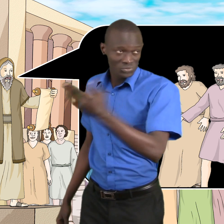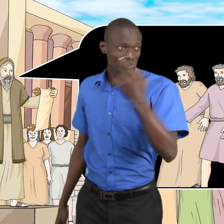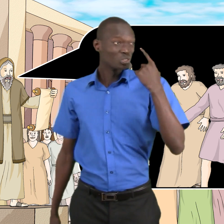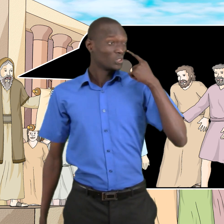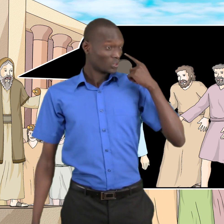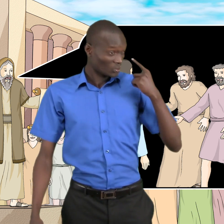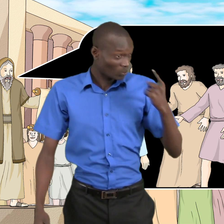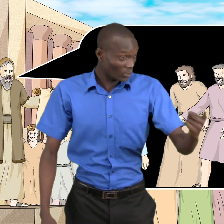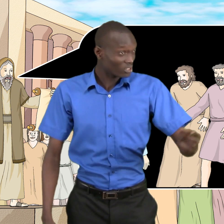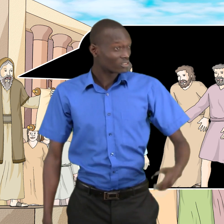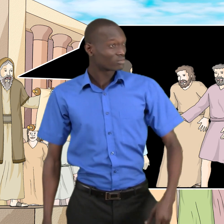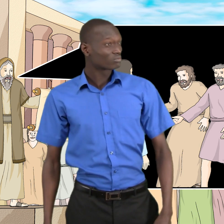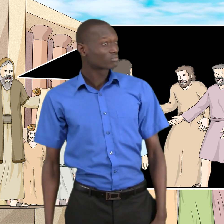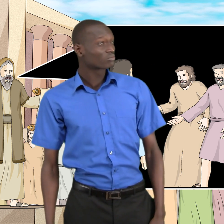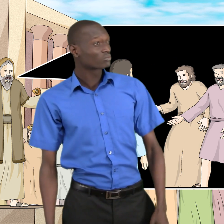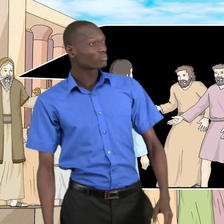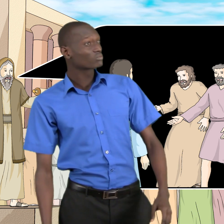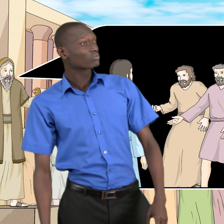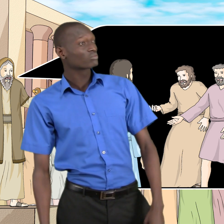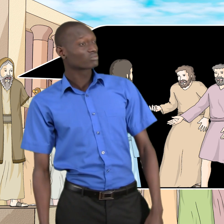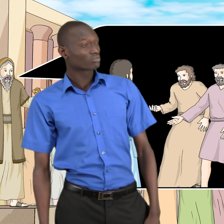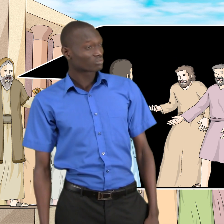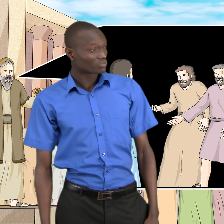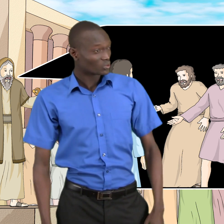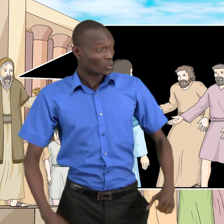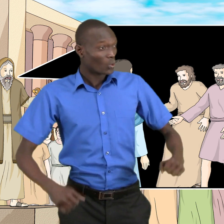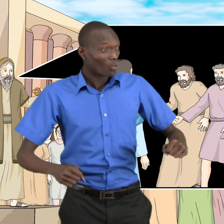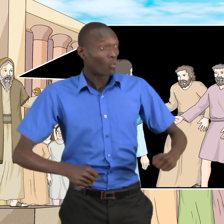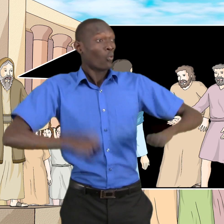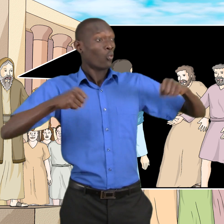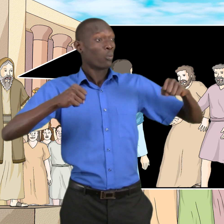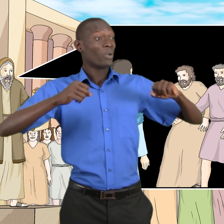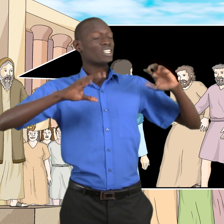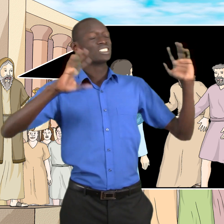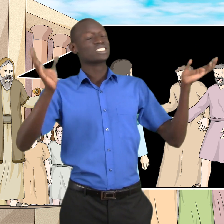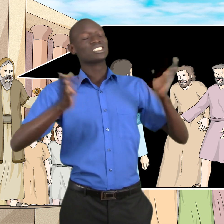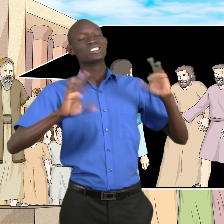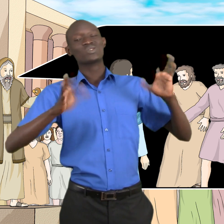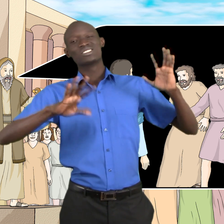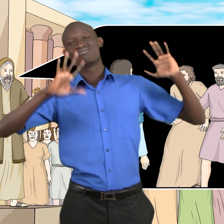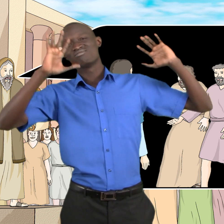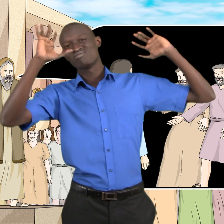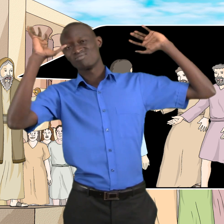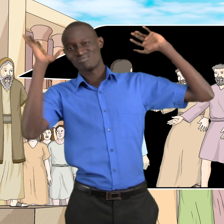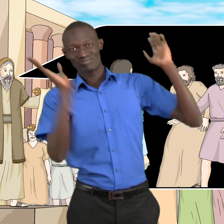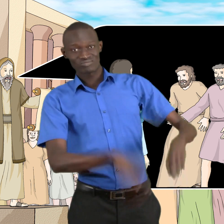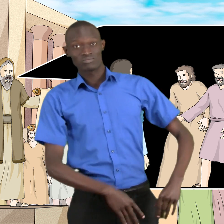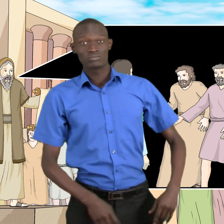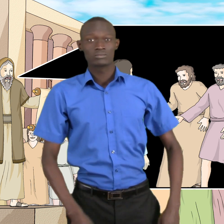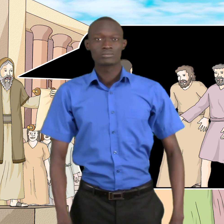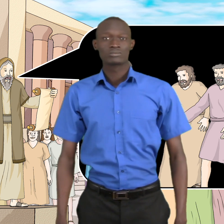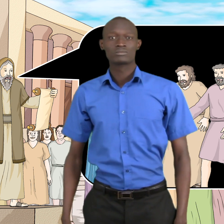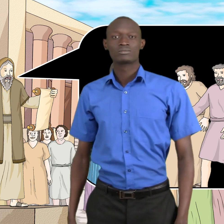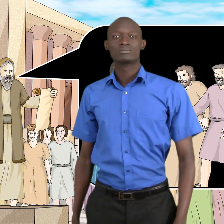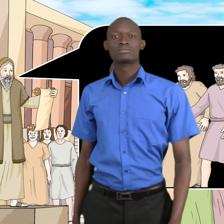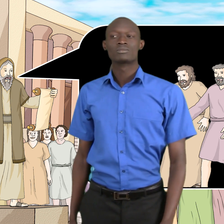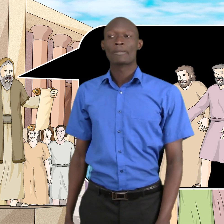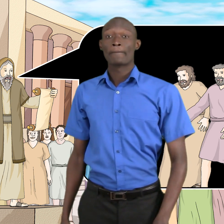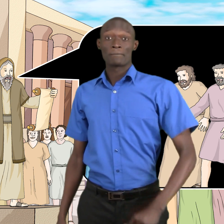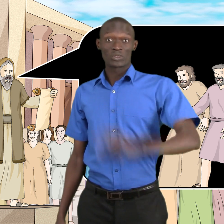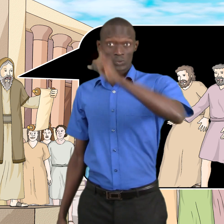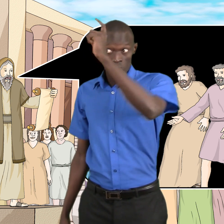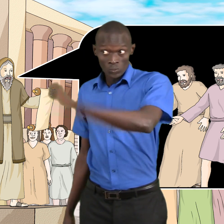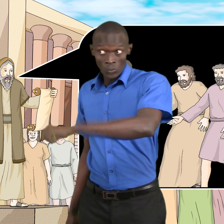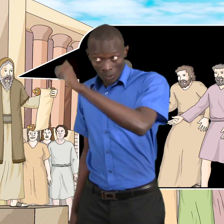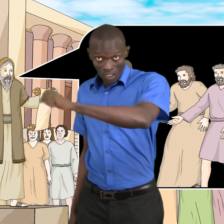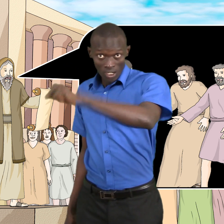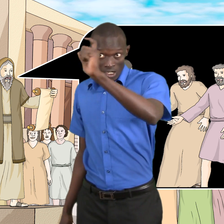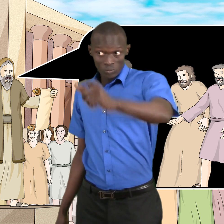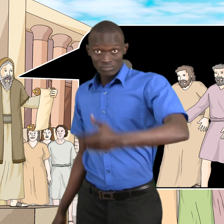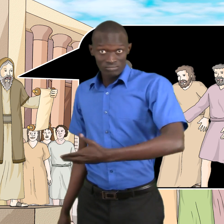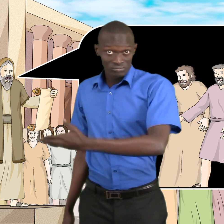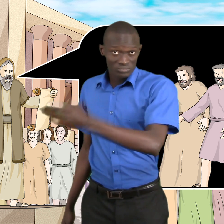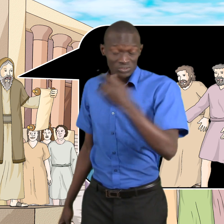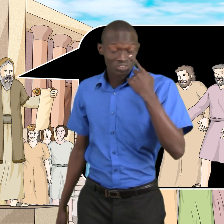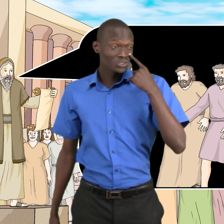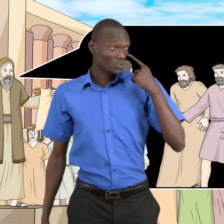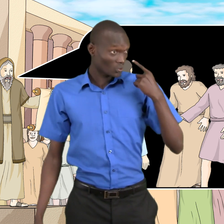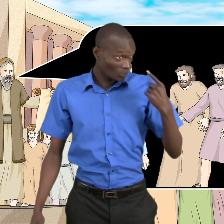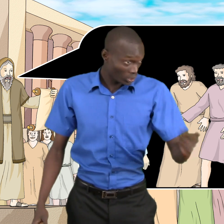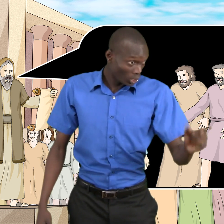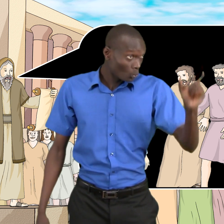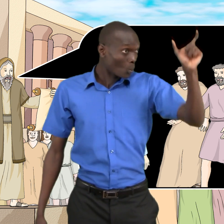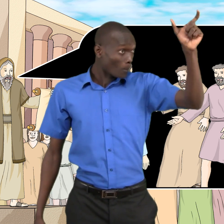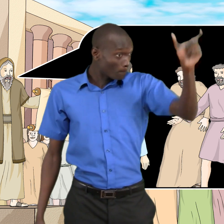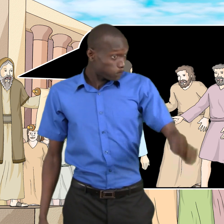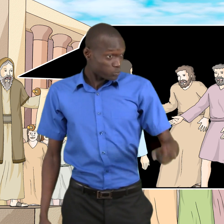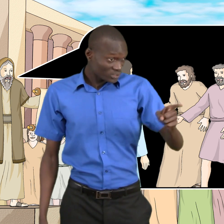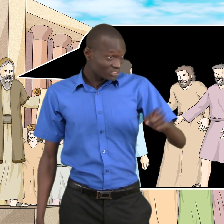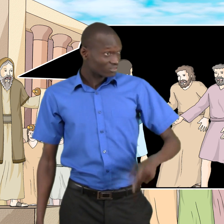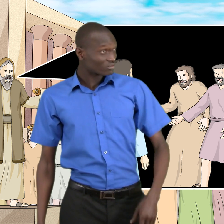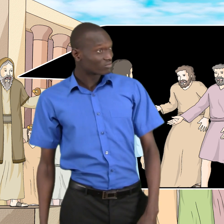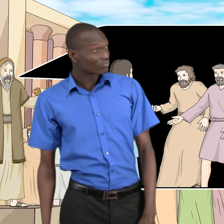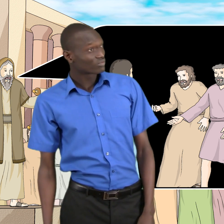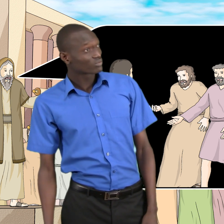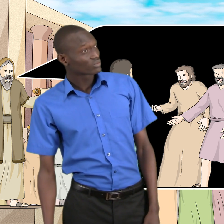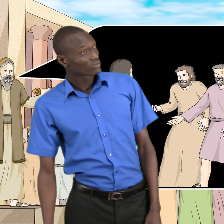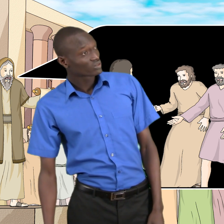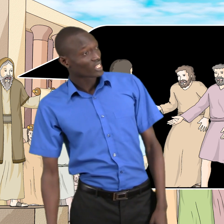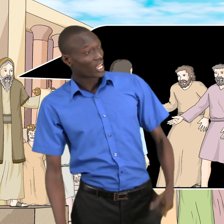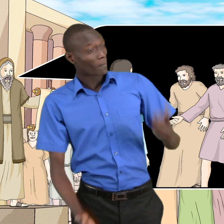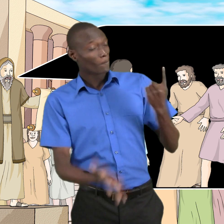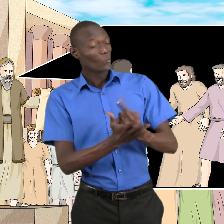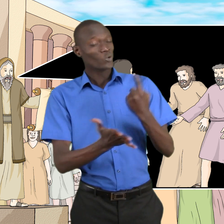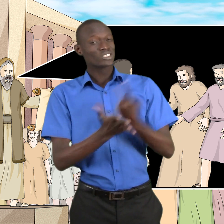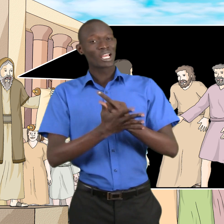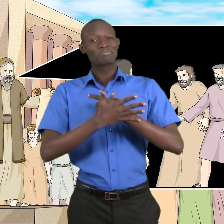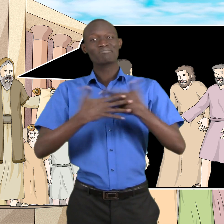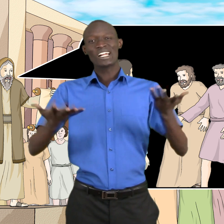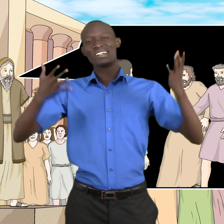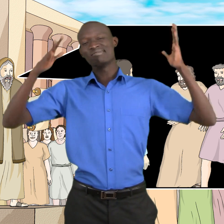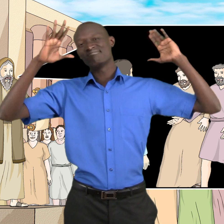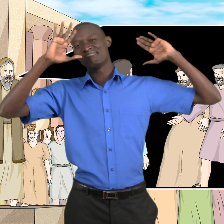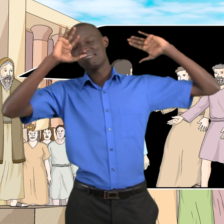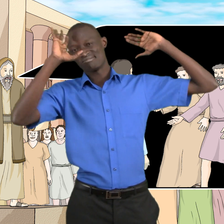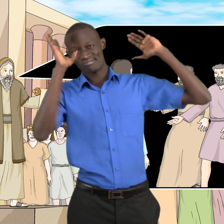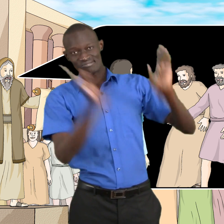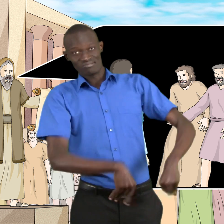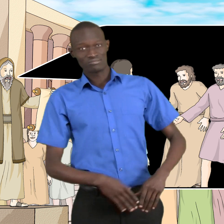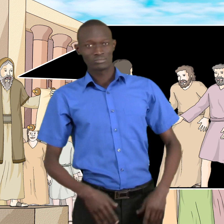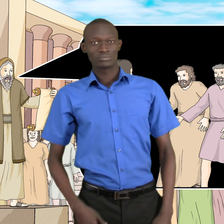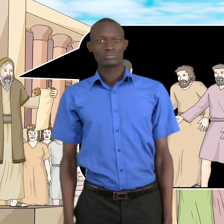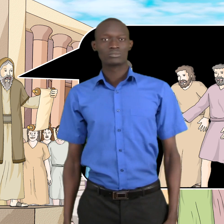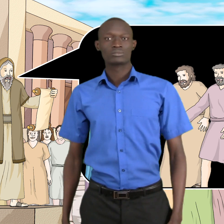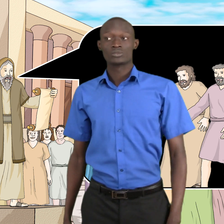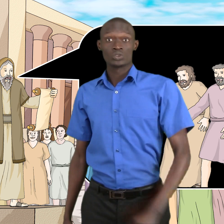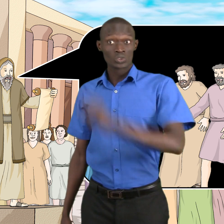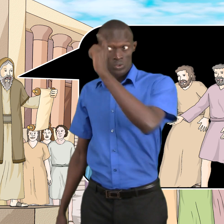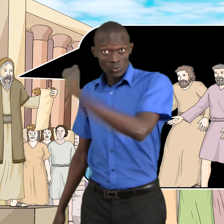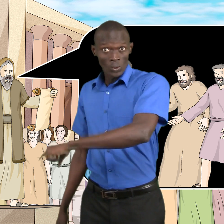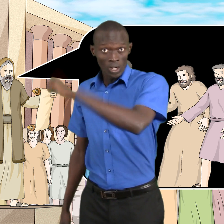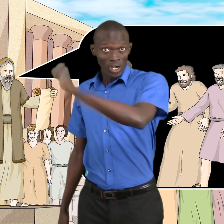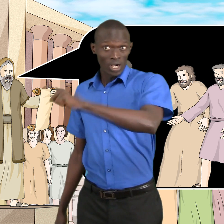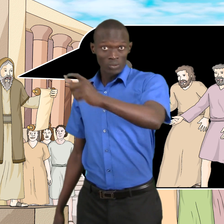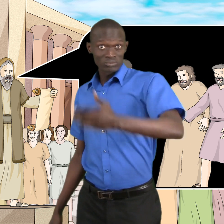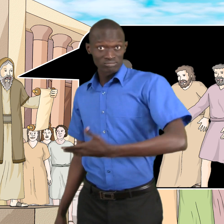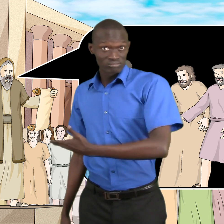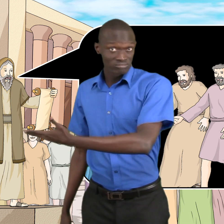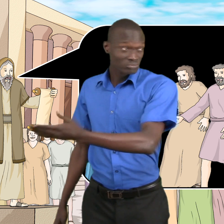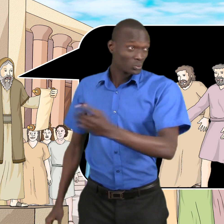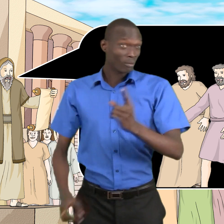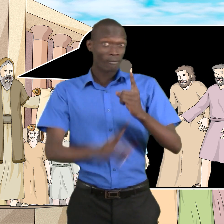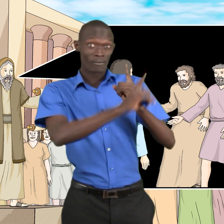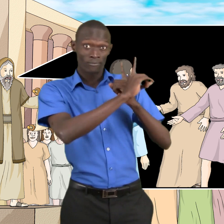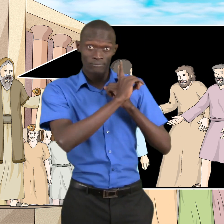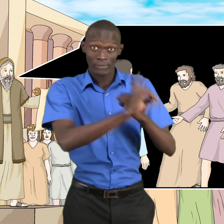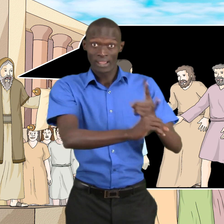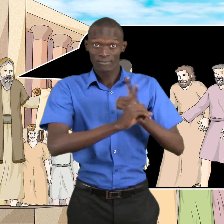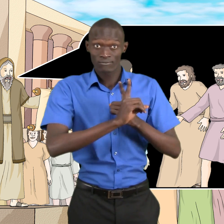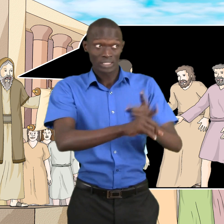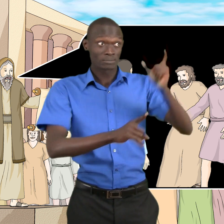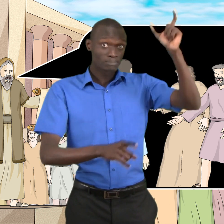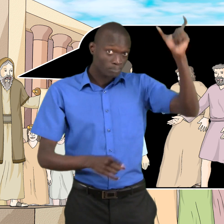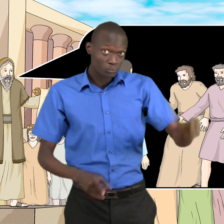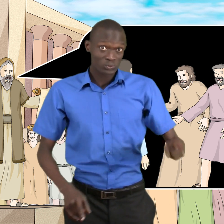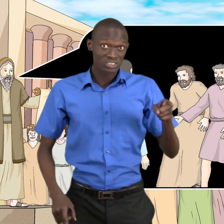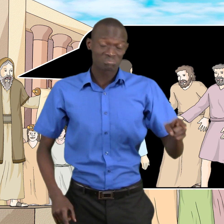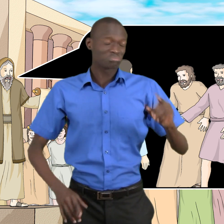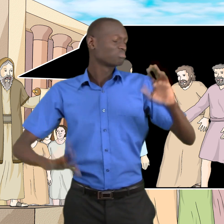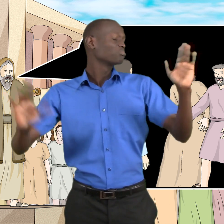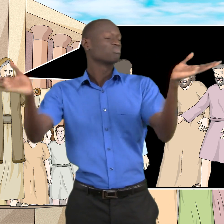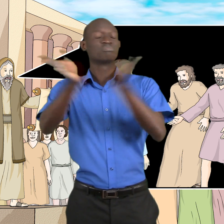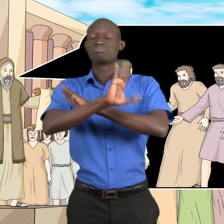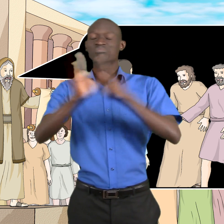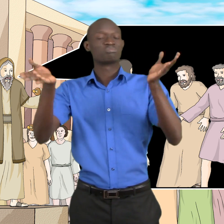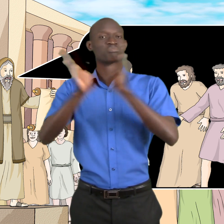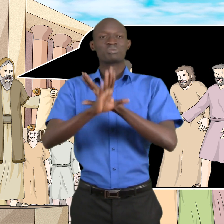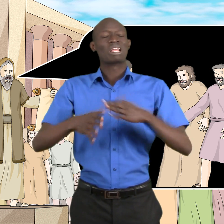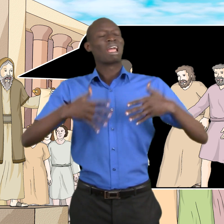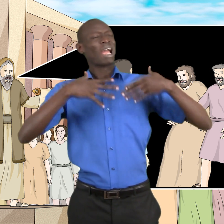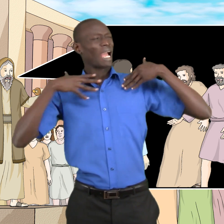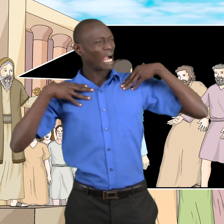Surely He took on our infirmities and carried our sorrows; yet we considered Him stricken by God, struck down and afflicted.